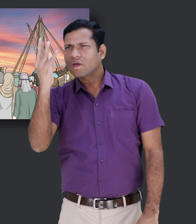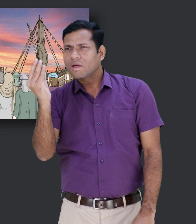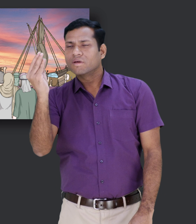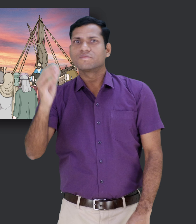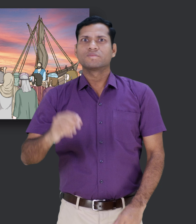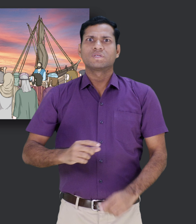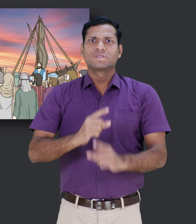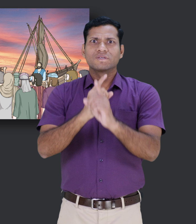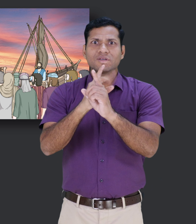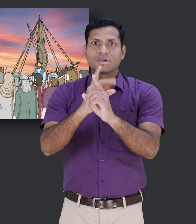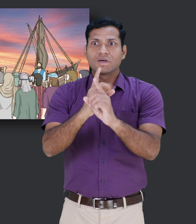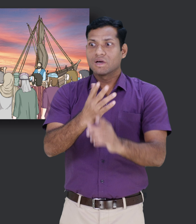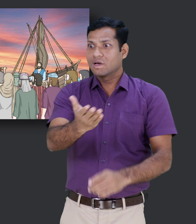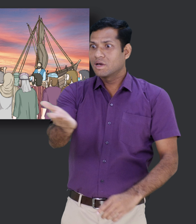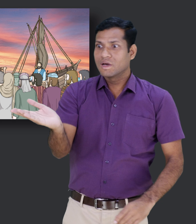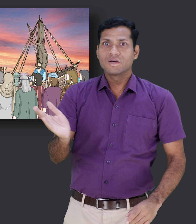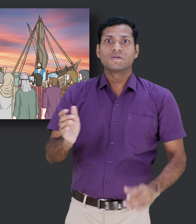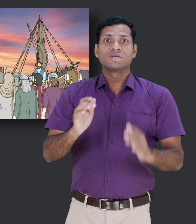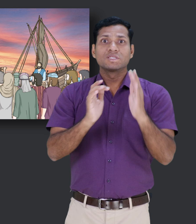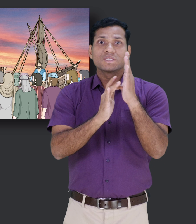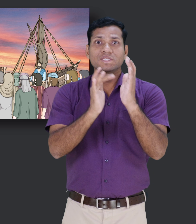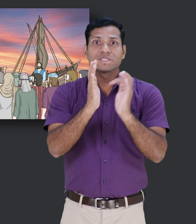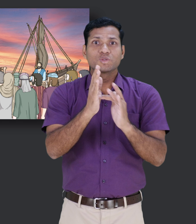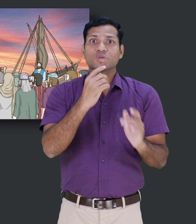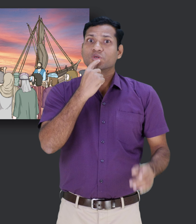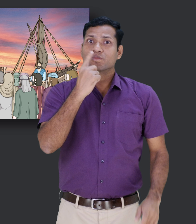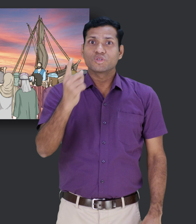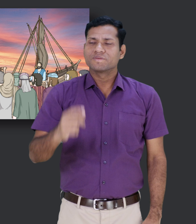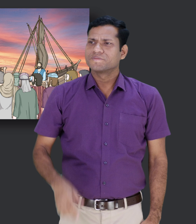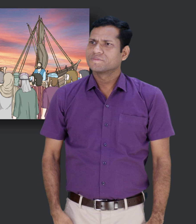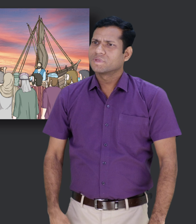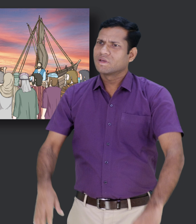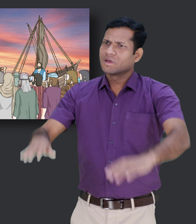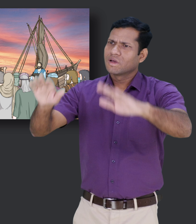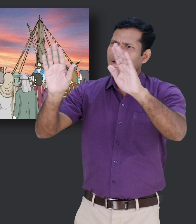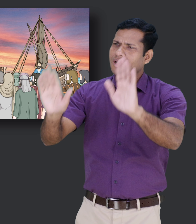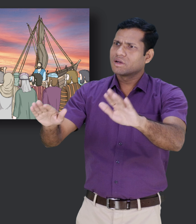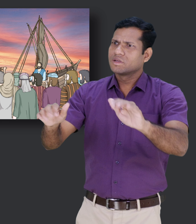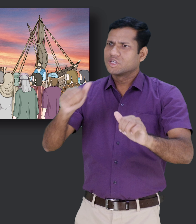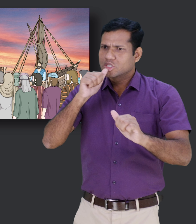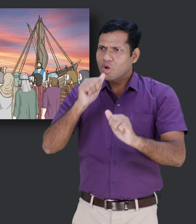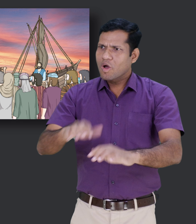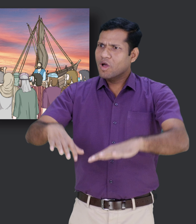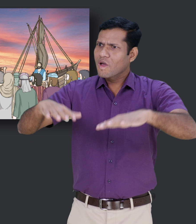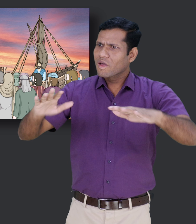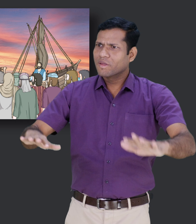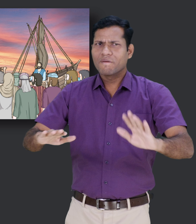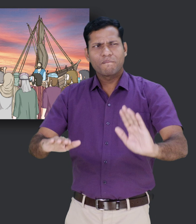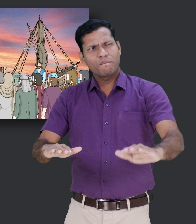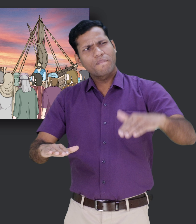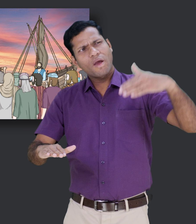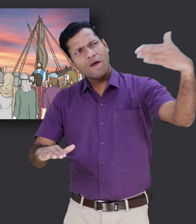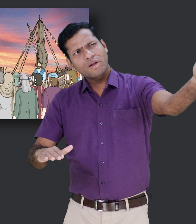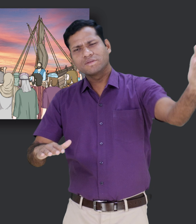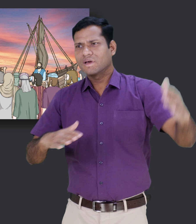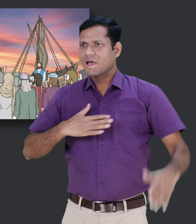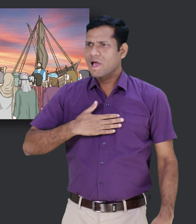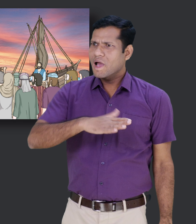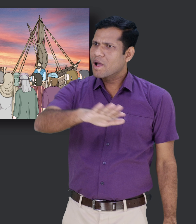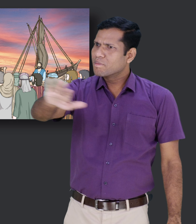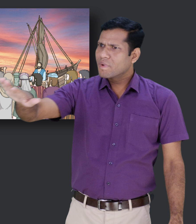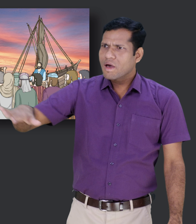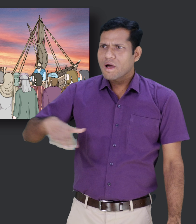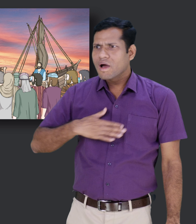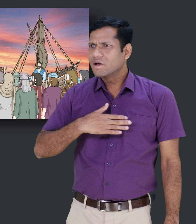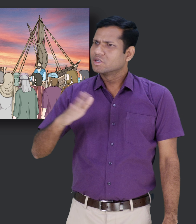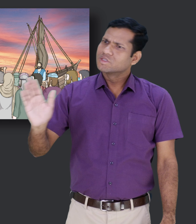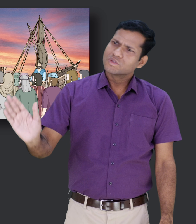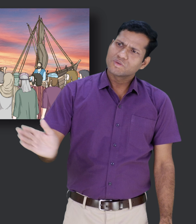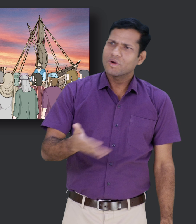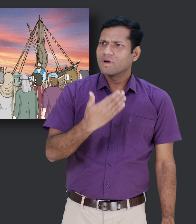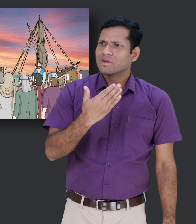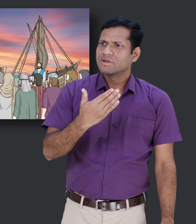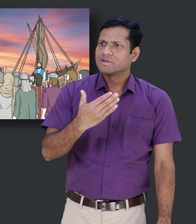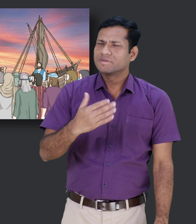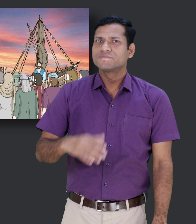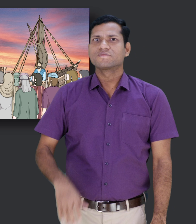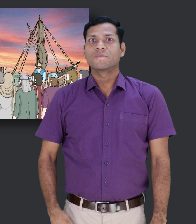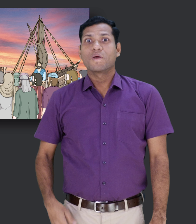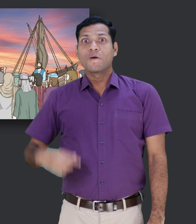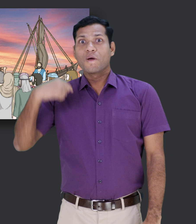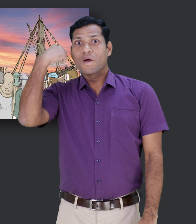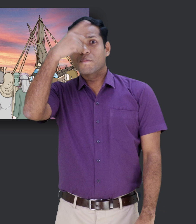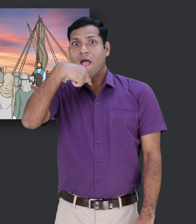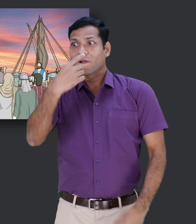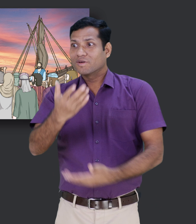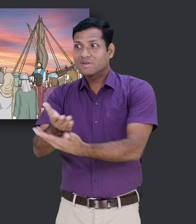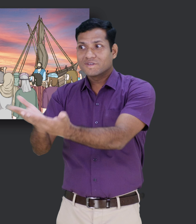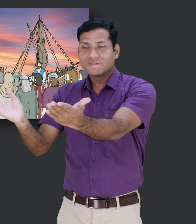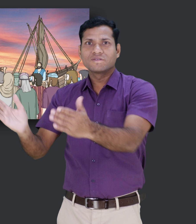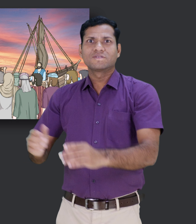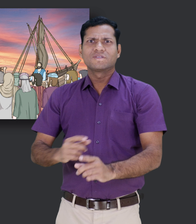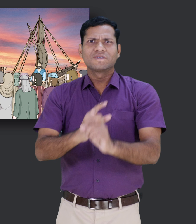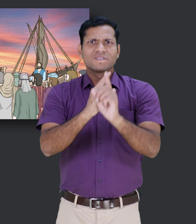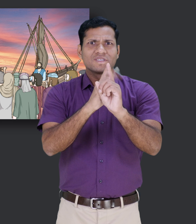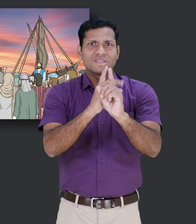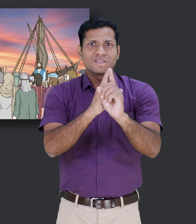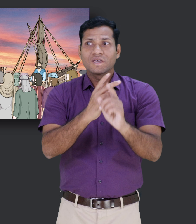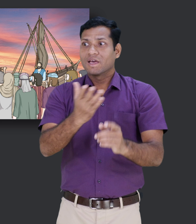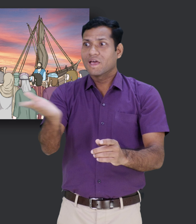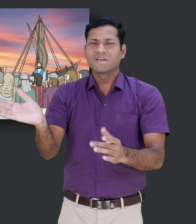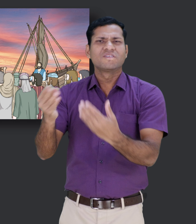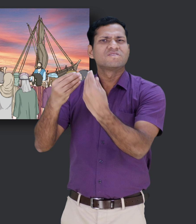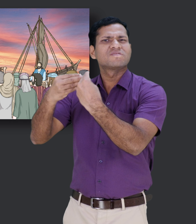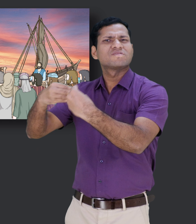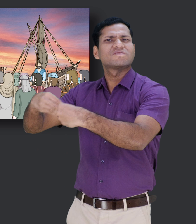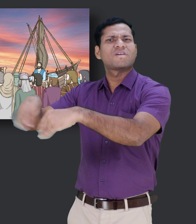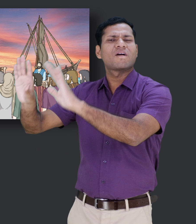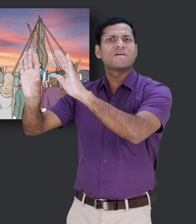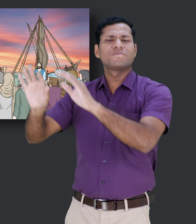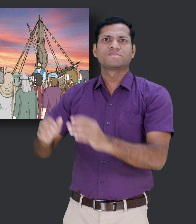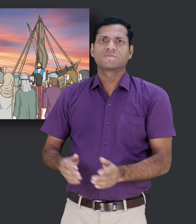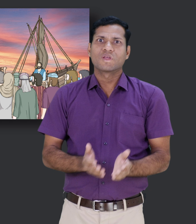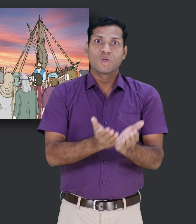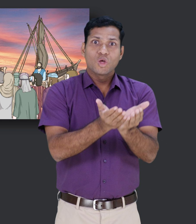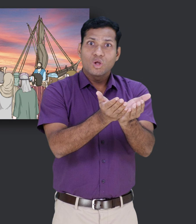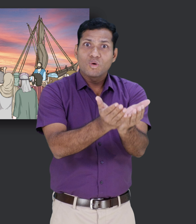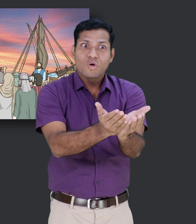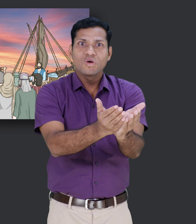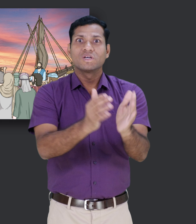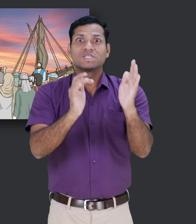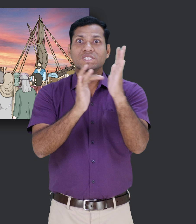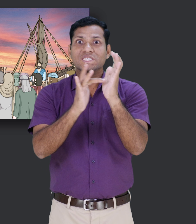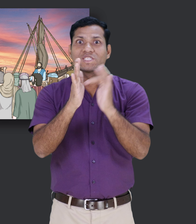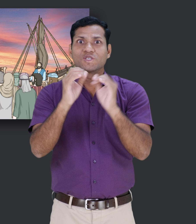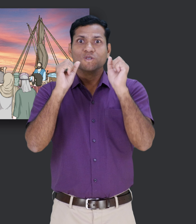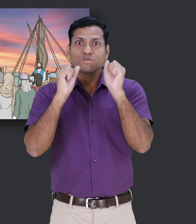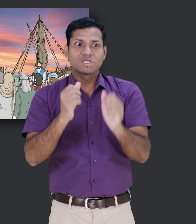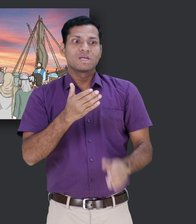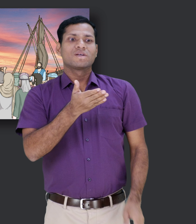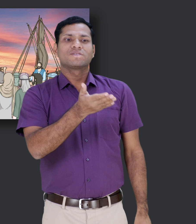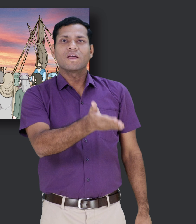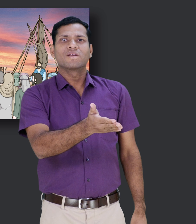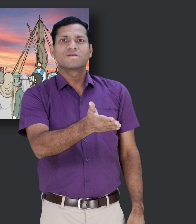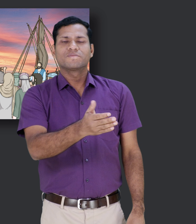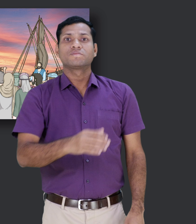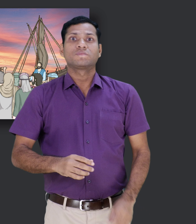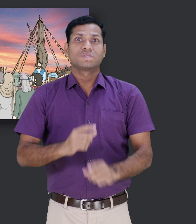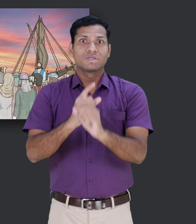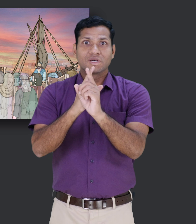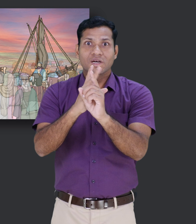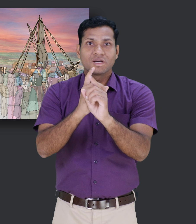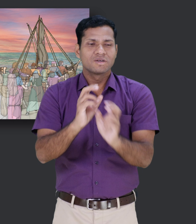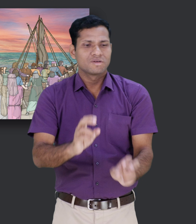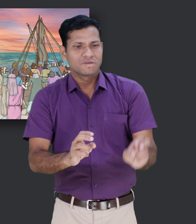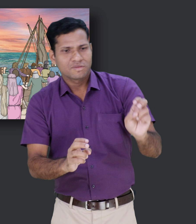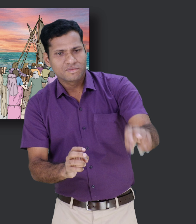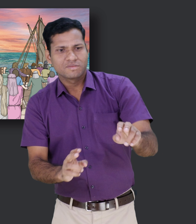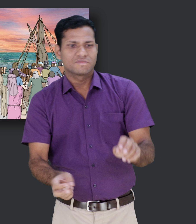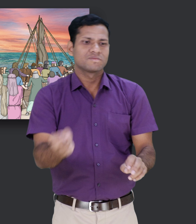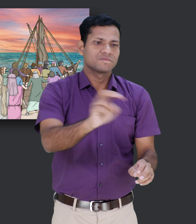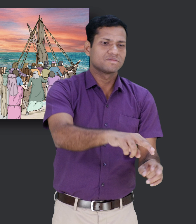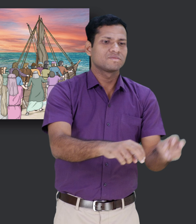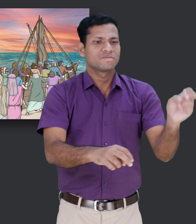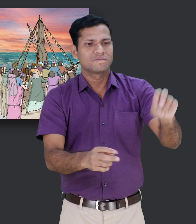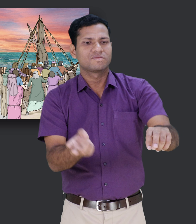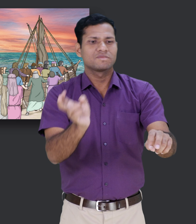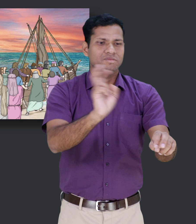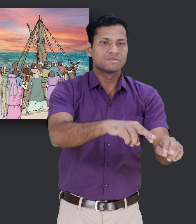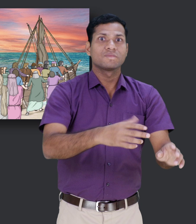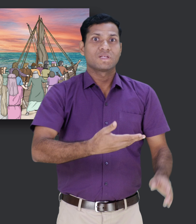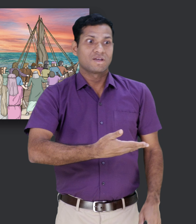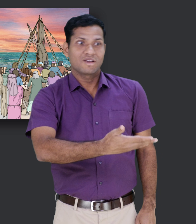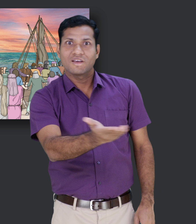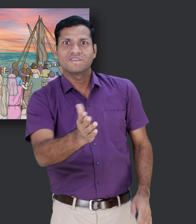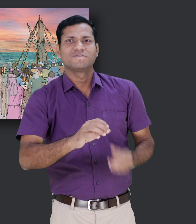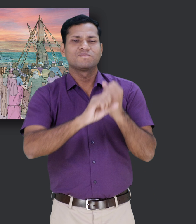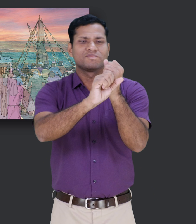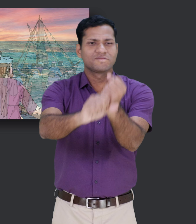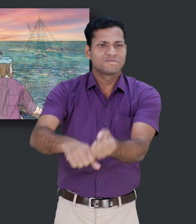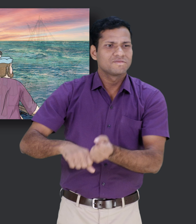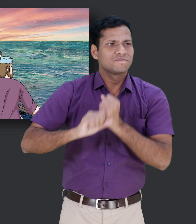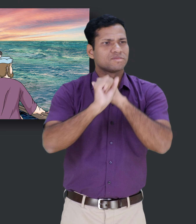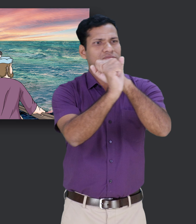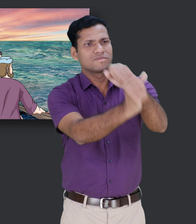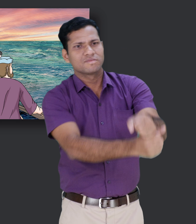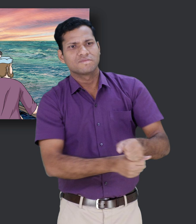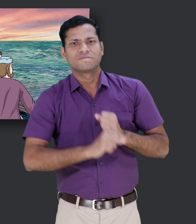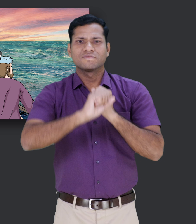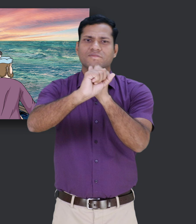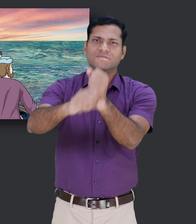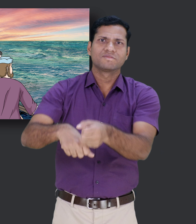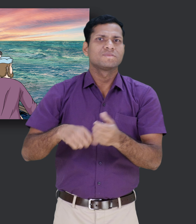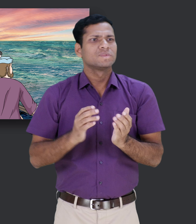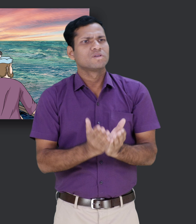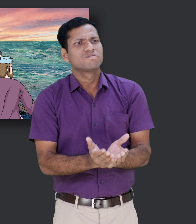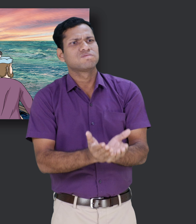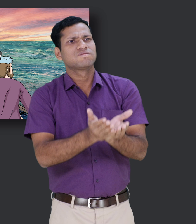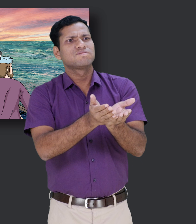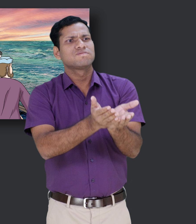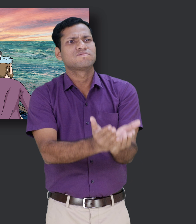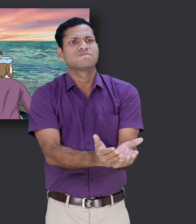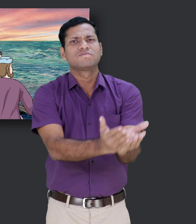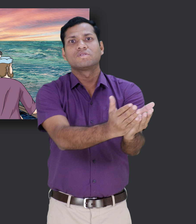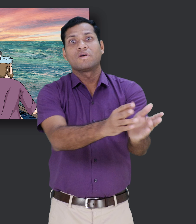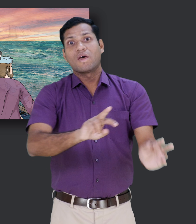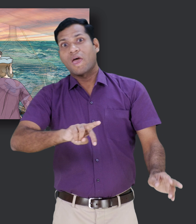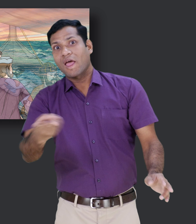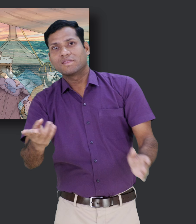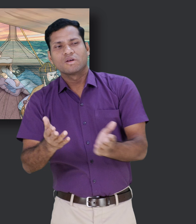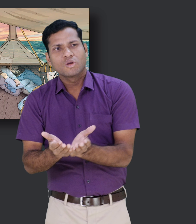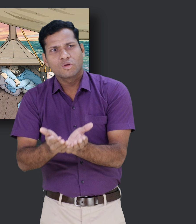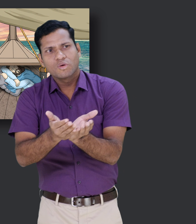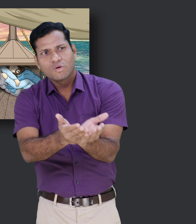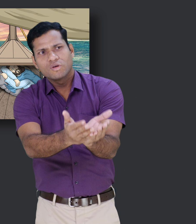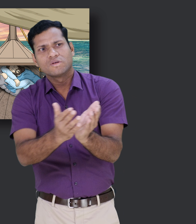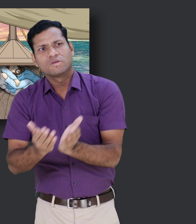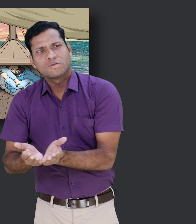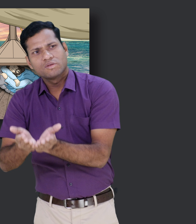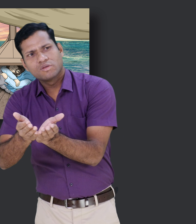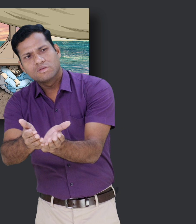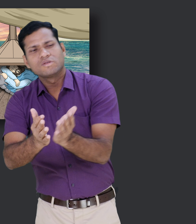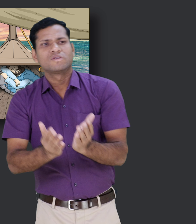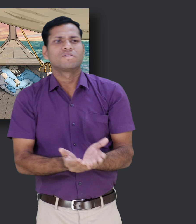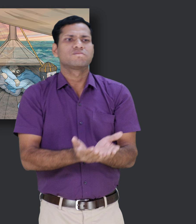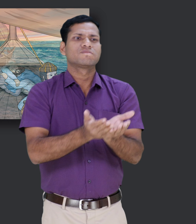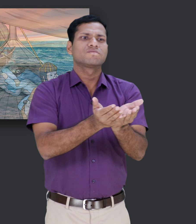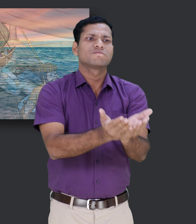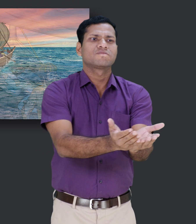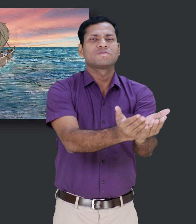After they had dismissed the crowd, they took Jesus with them, since He was already in the boat.